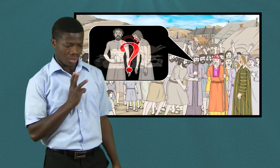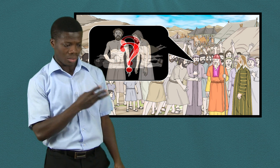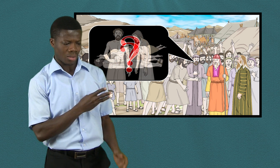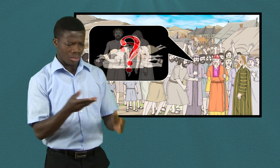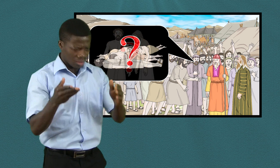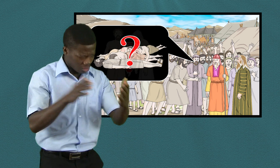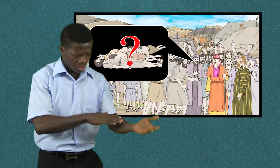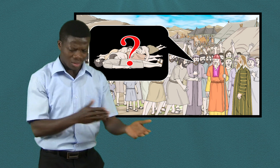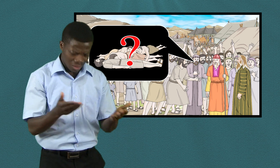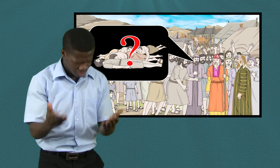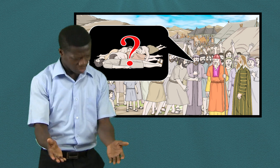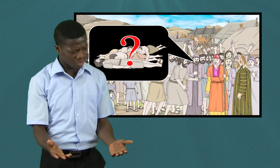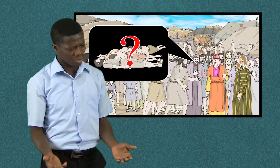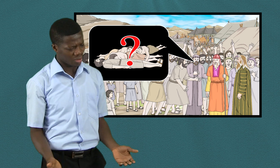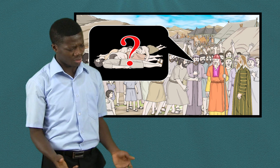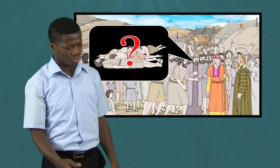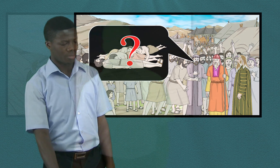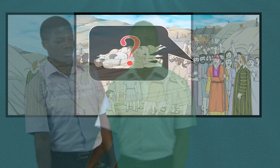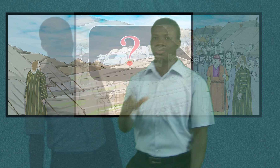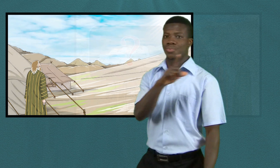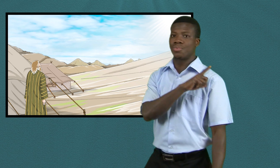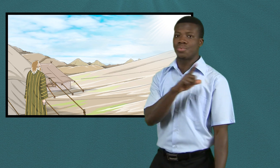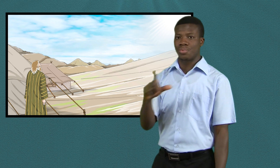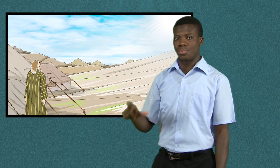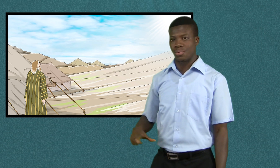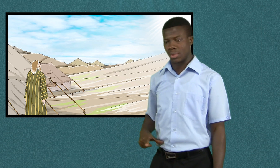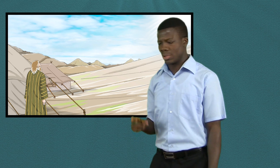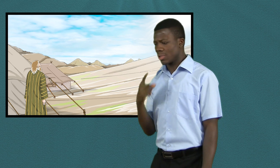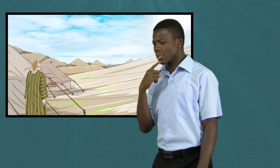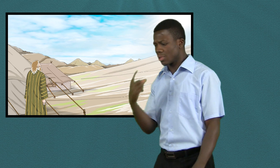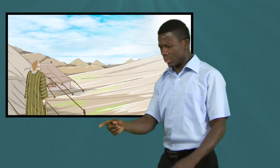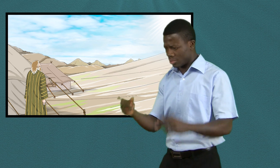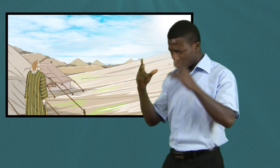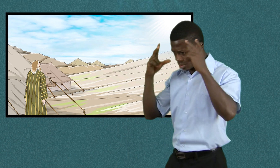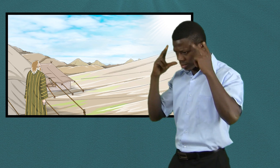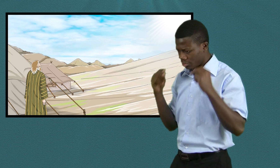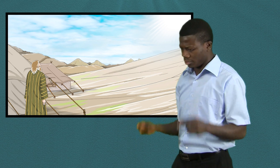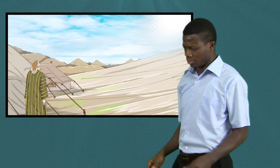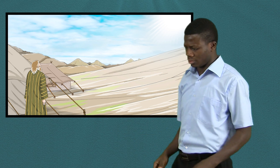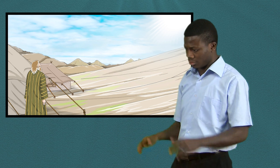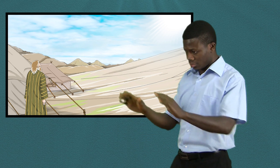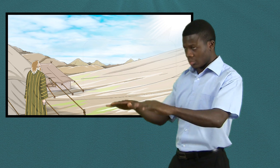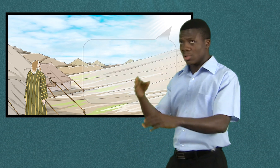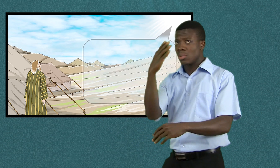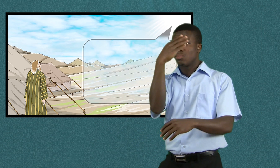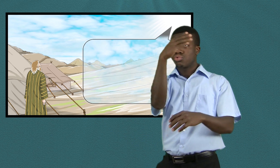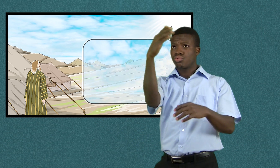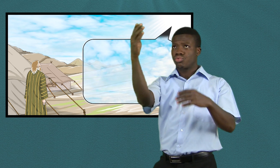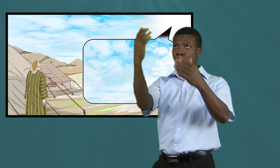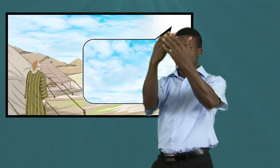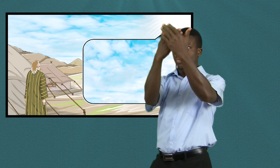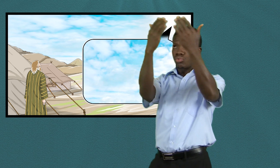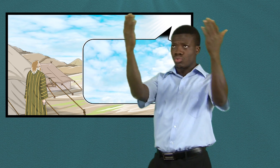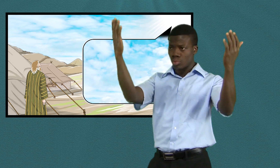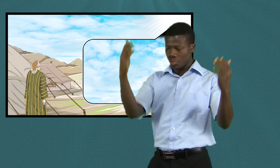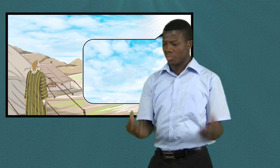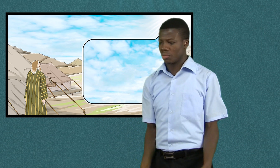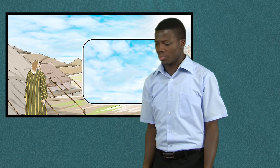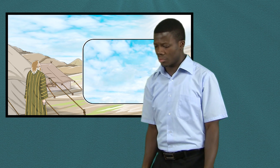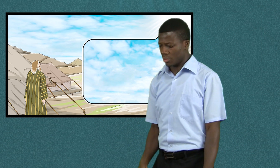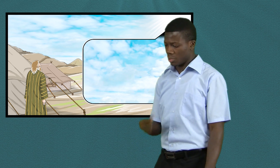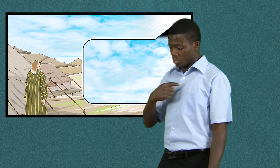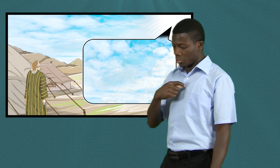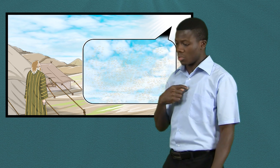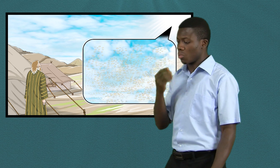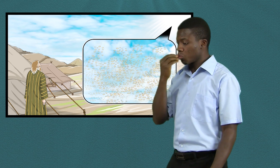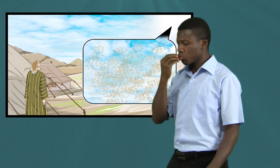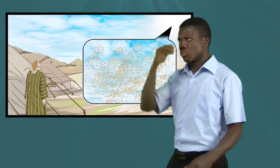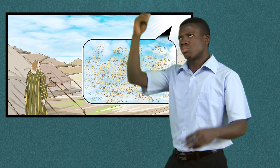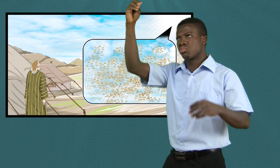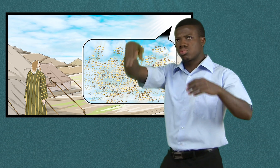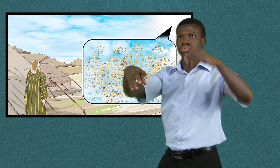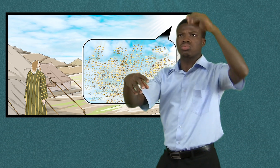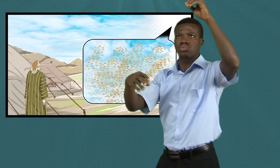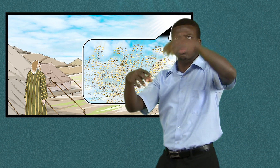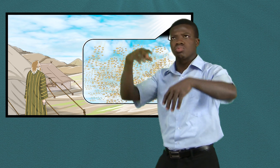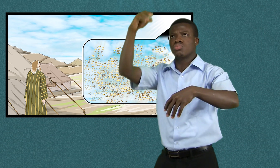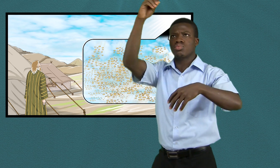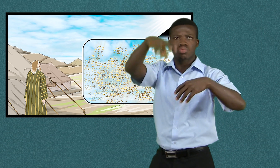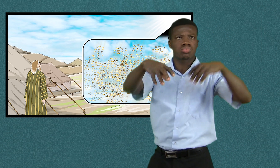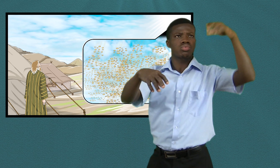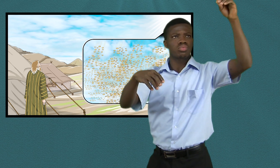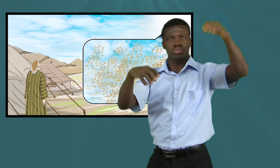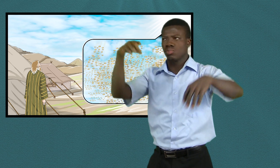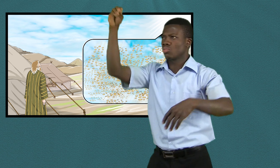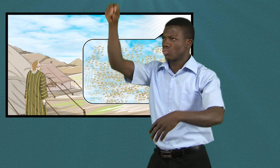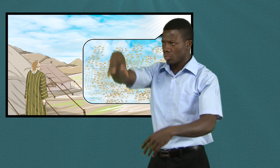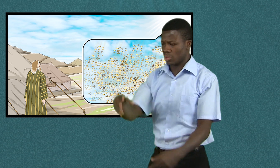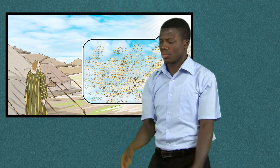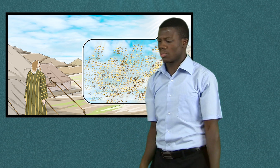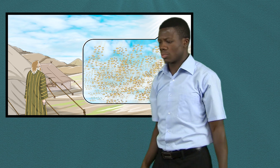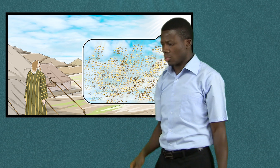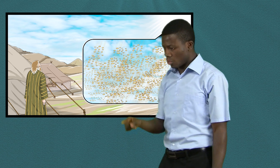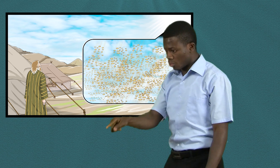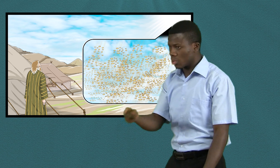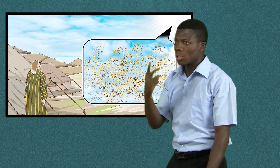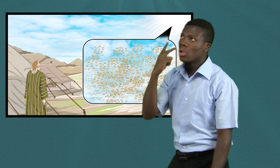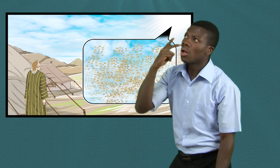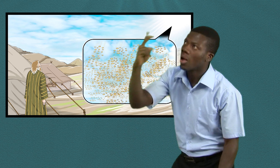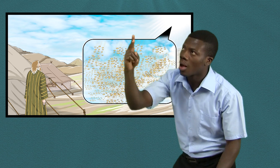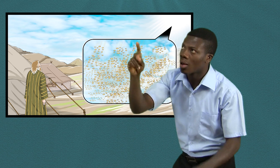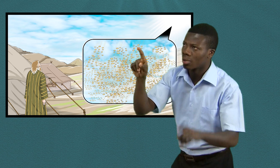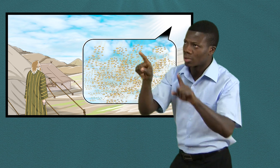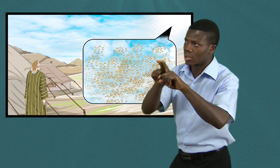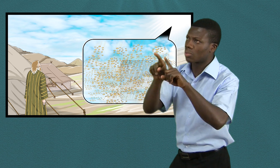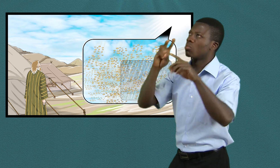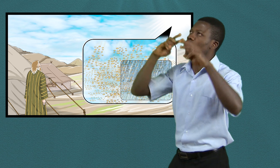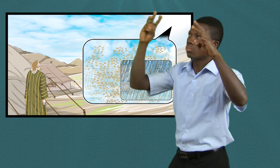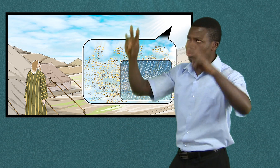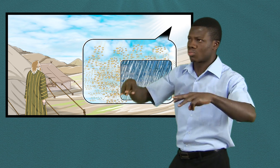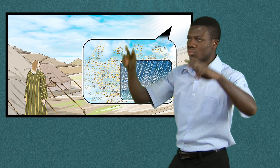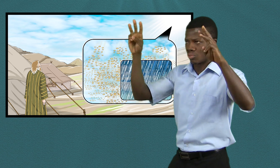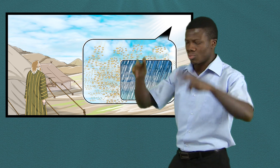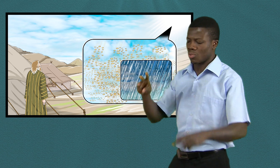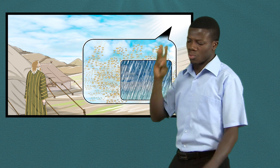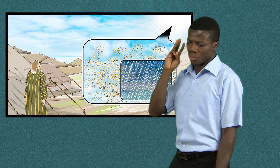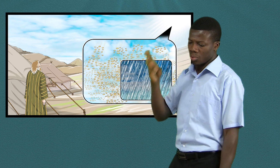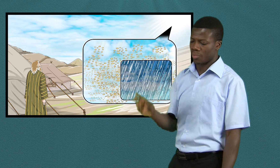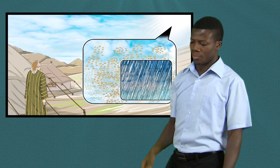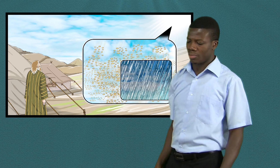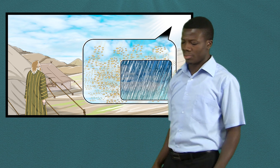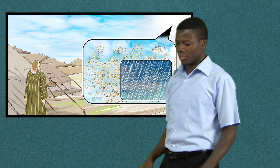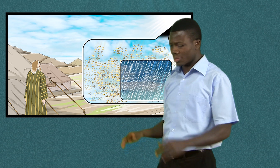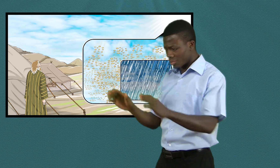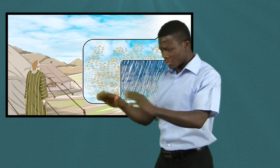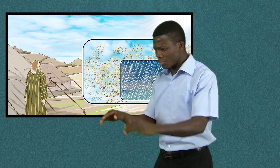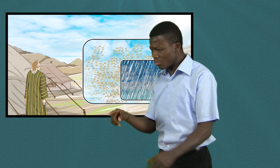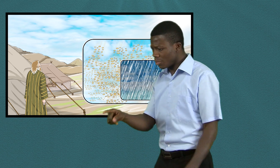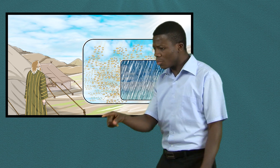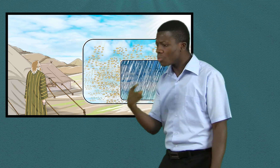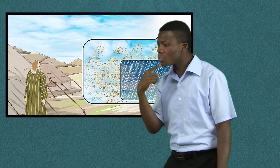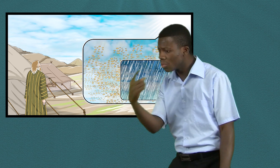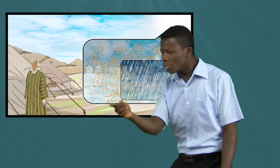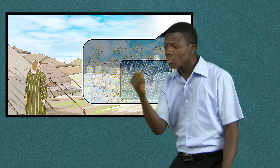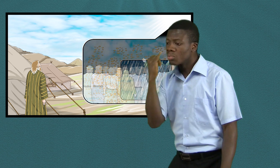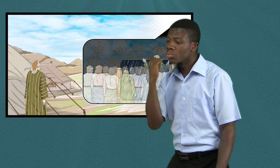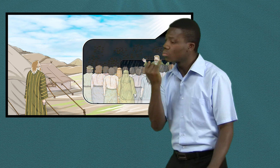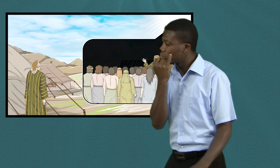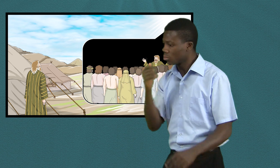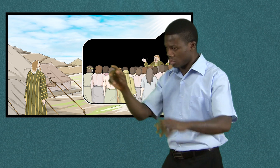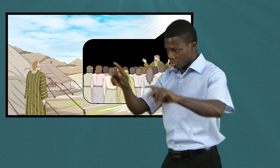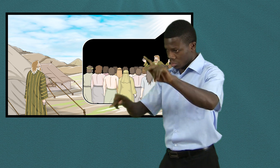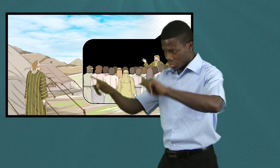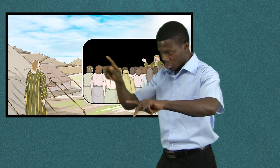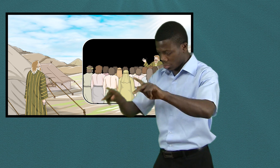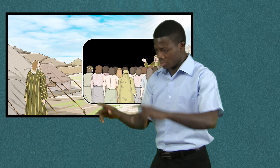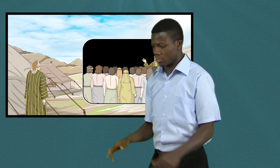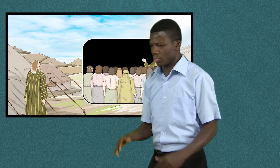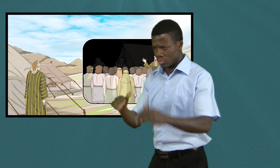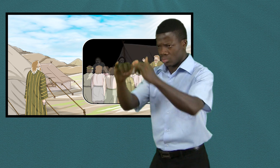Then the LORD said to Moses, “Behold, I will rain down bread from heaven for you.